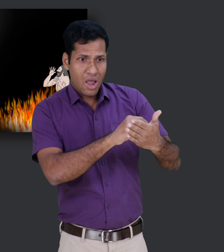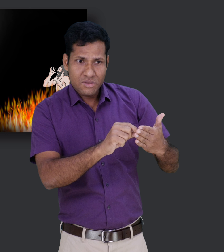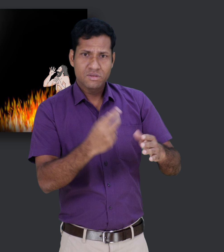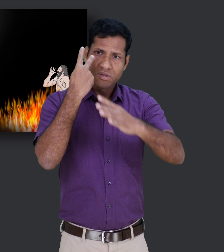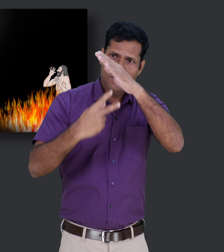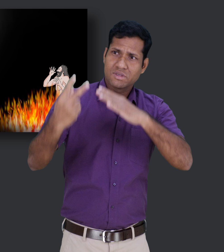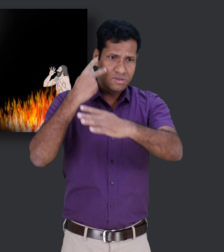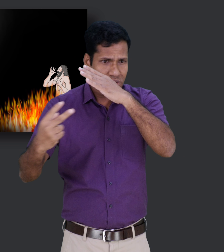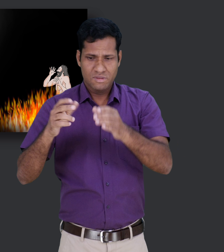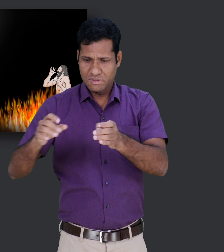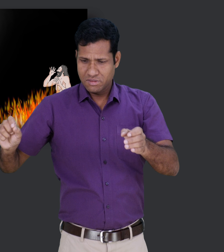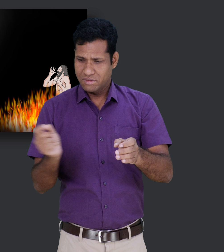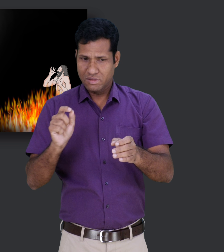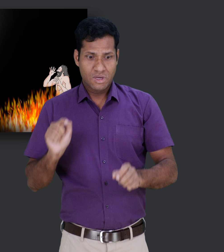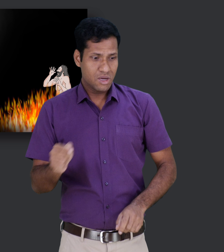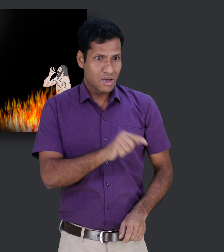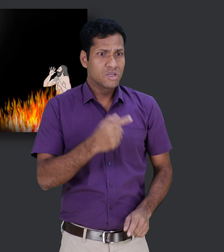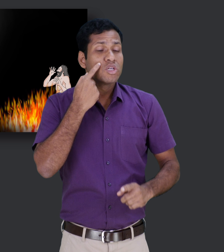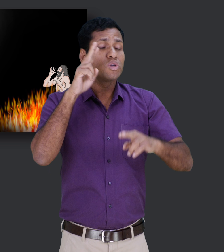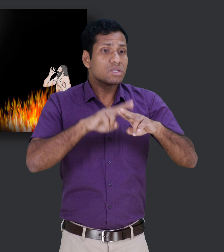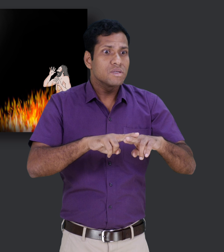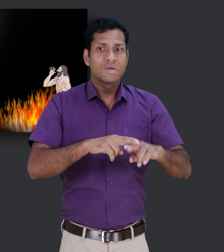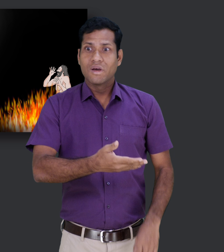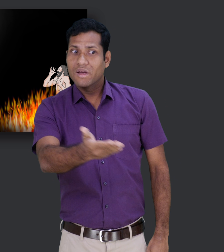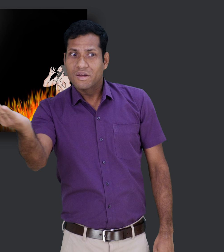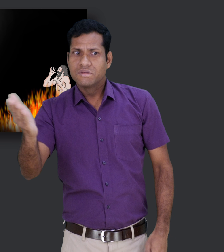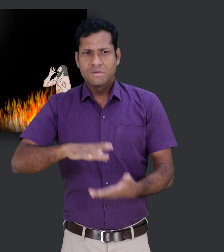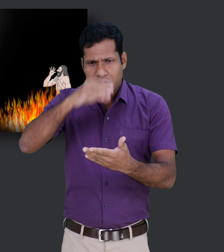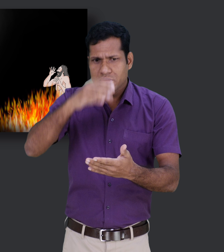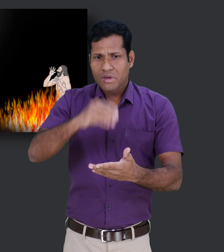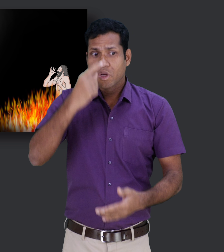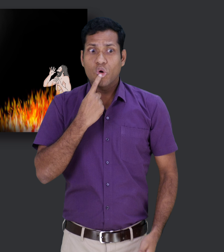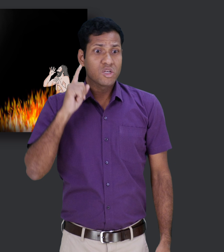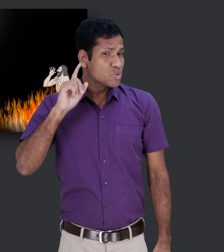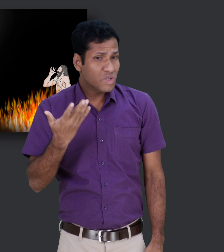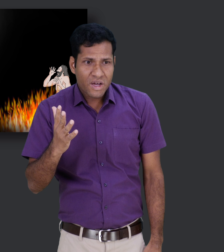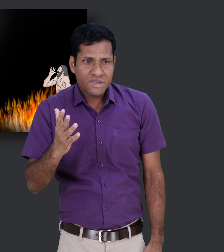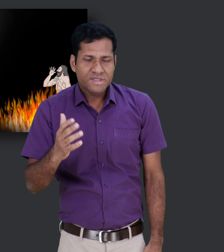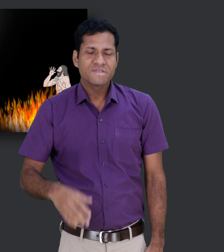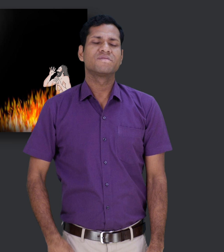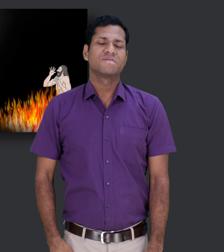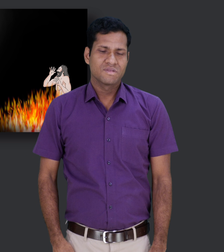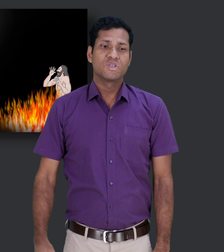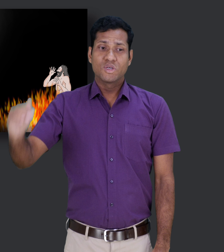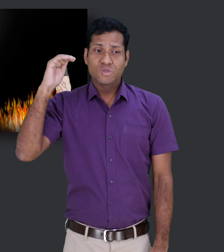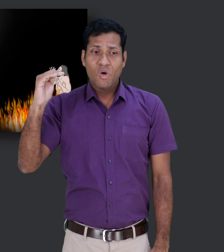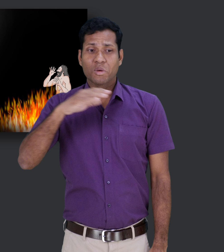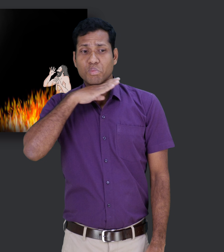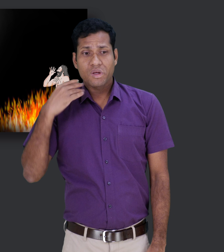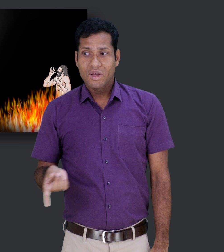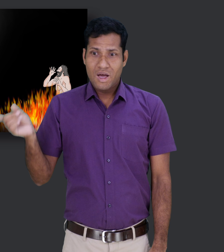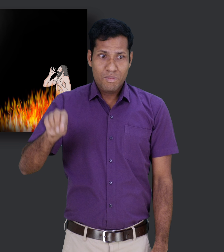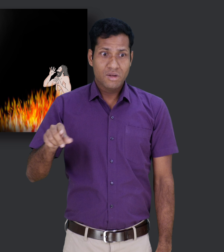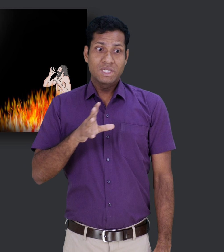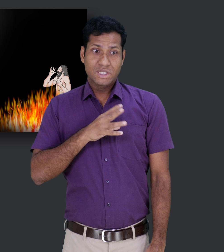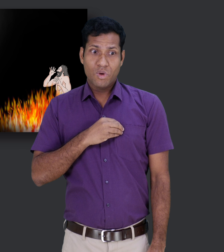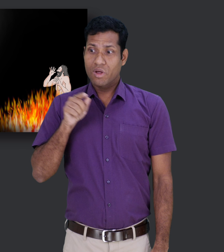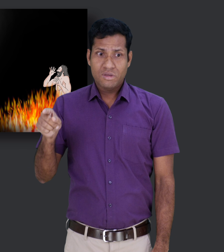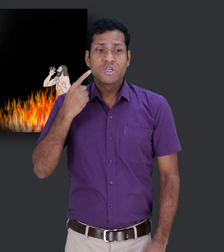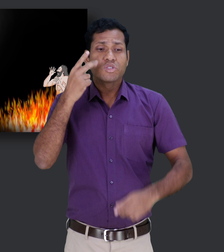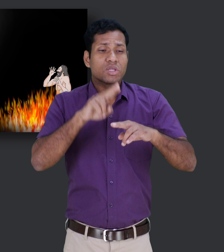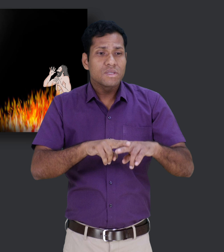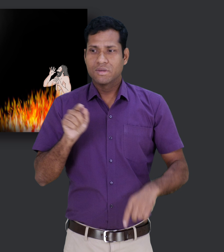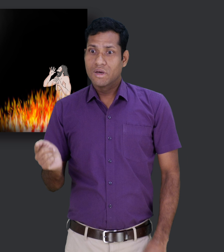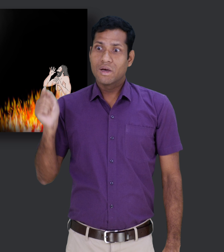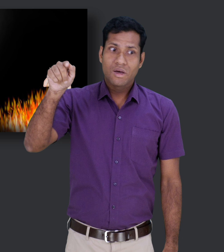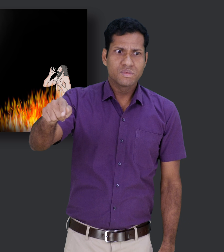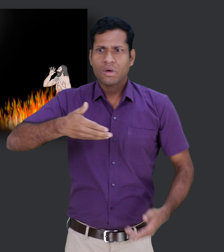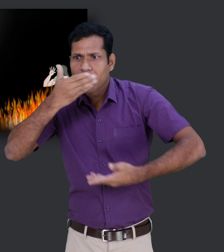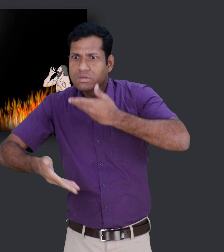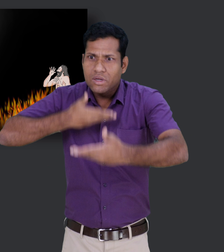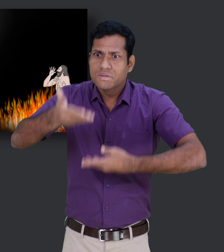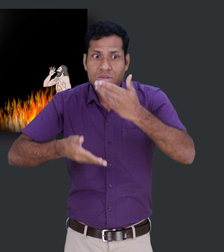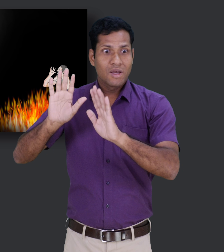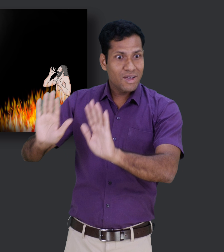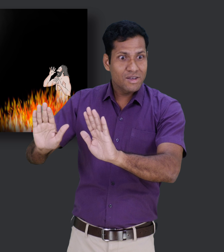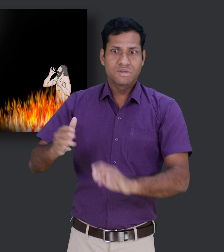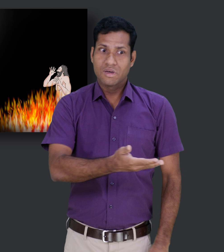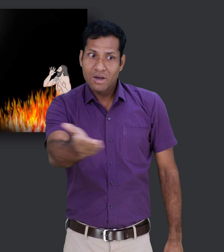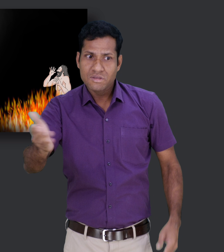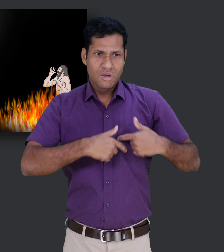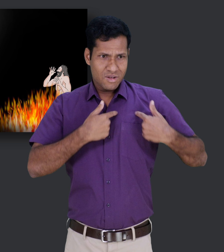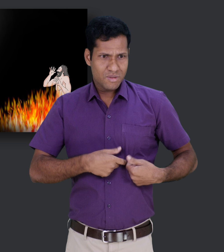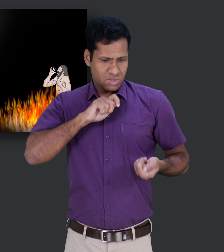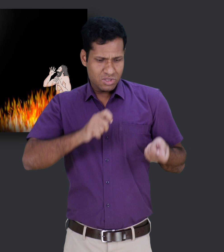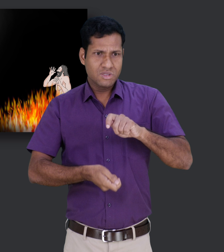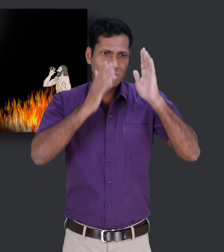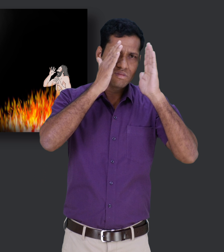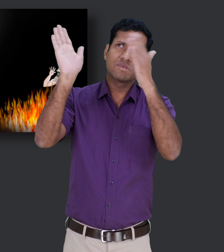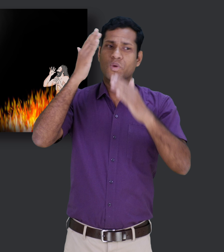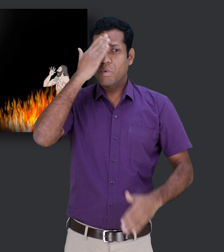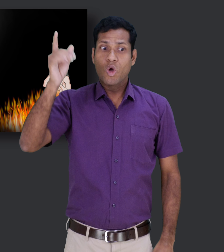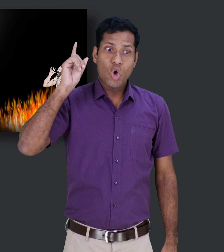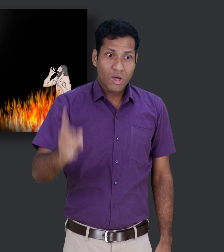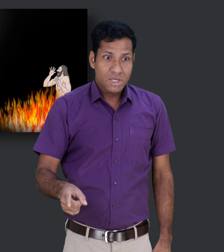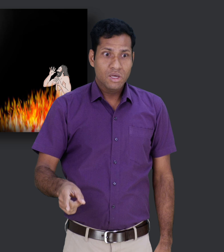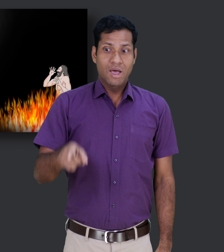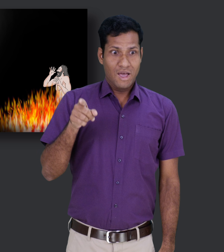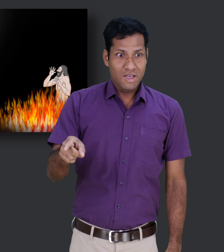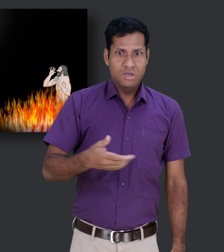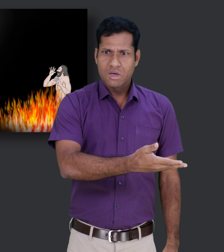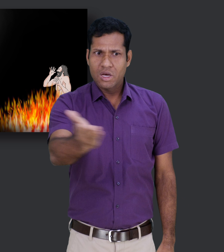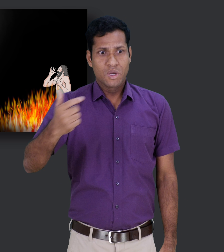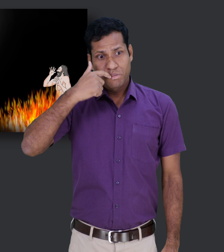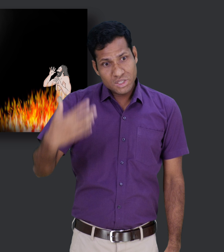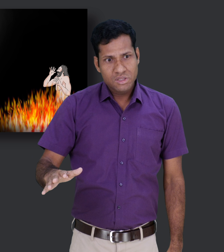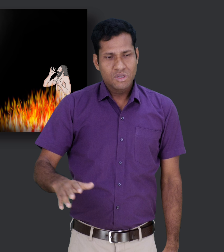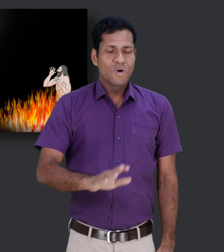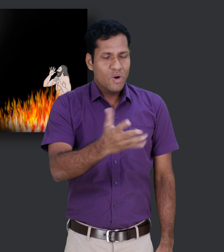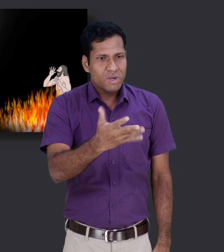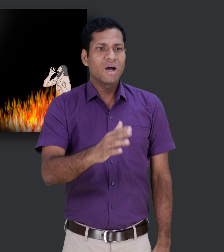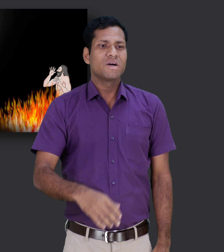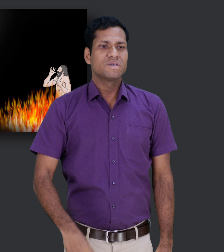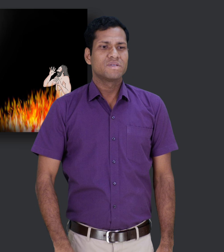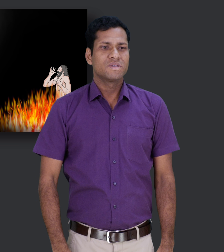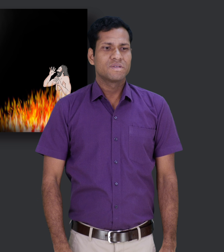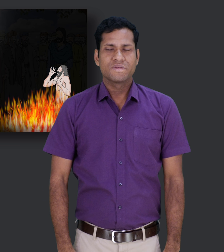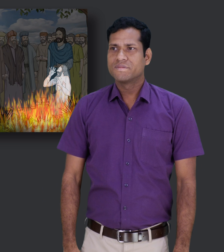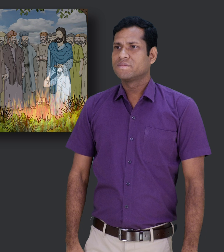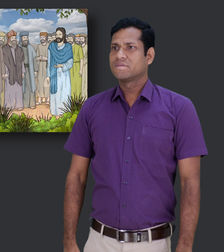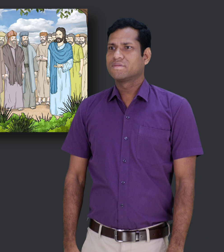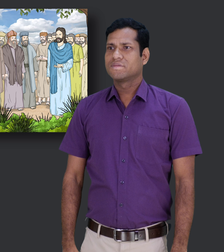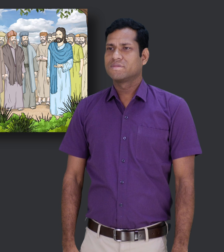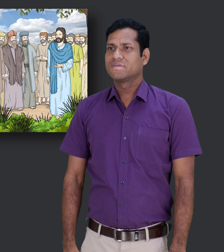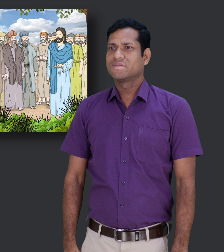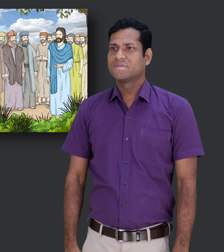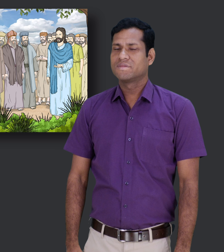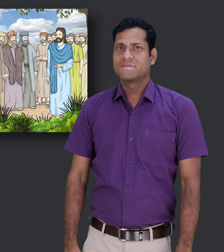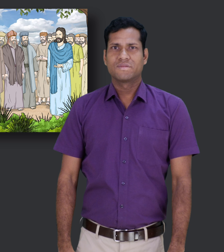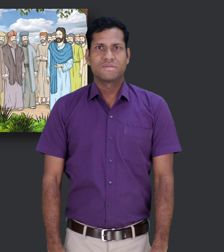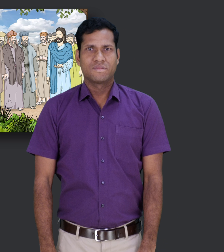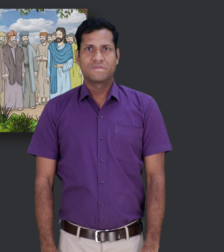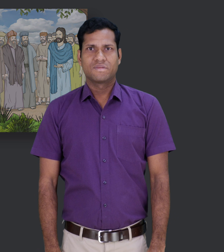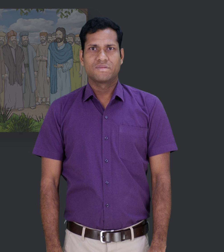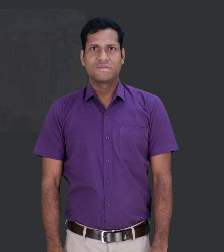Then Abraham said to him, ‘If they do not listen to Moses and the prophets, they will not be persuaded even if someone rises from the dead.’”